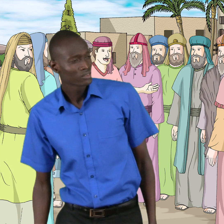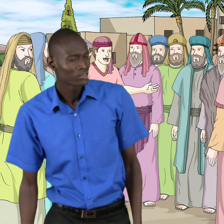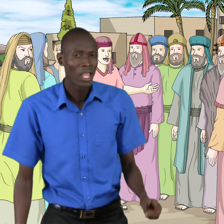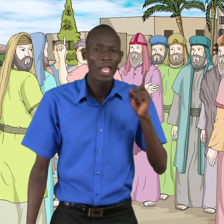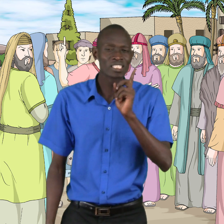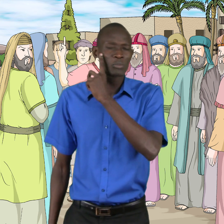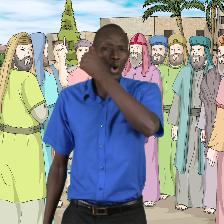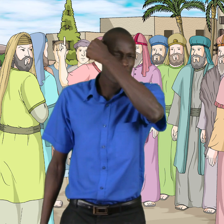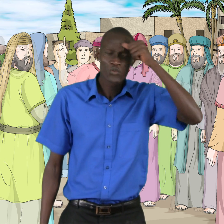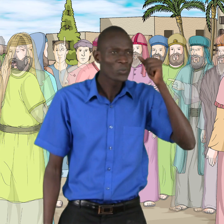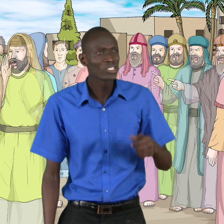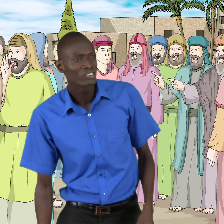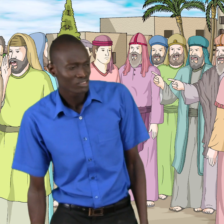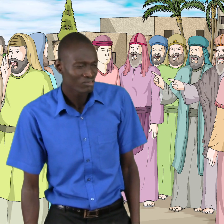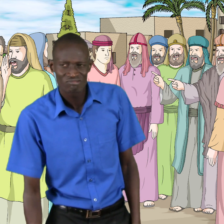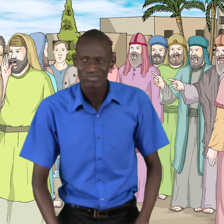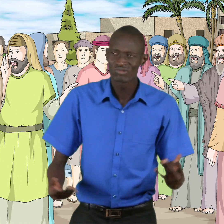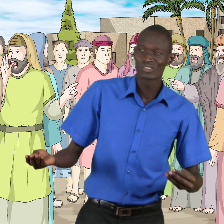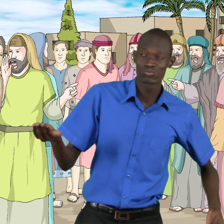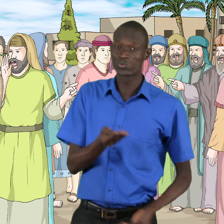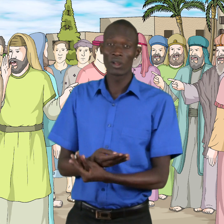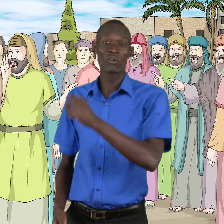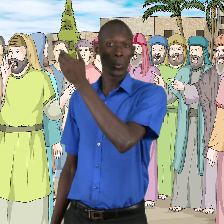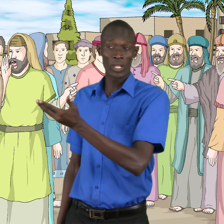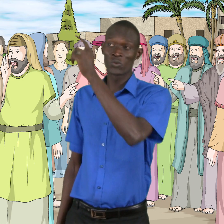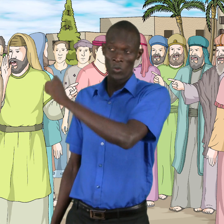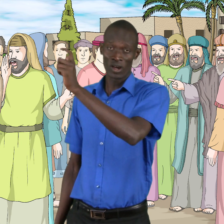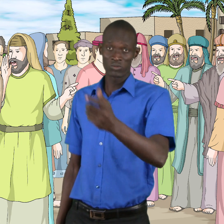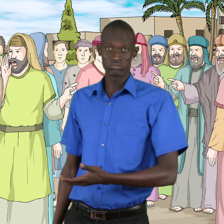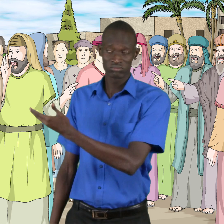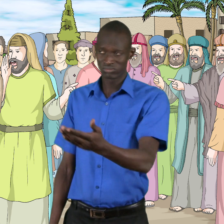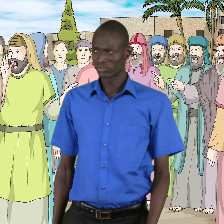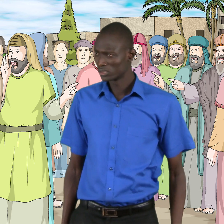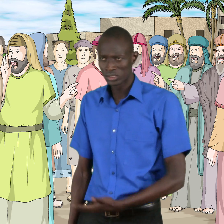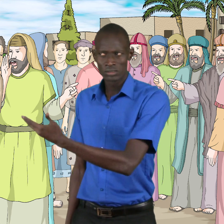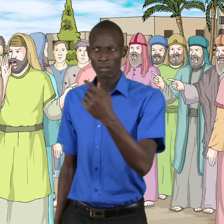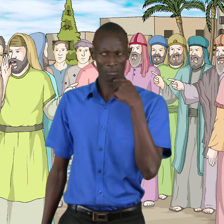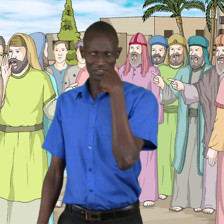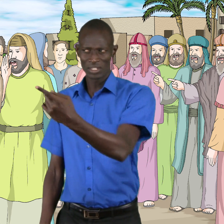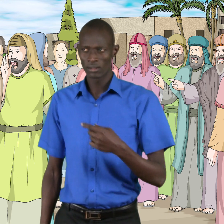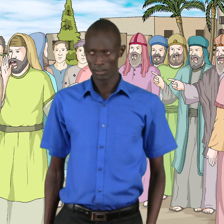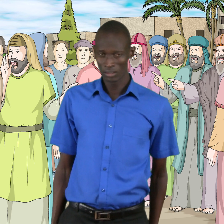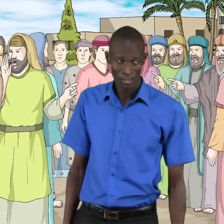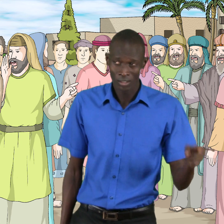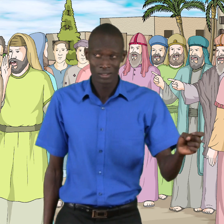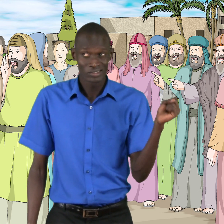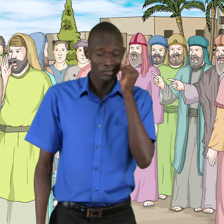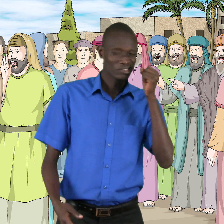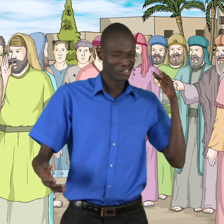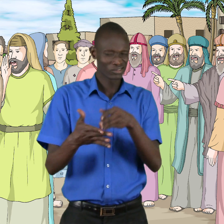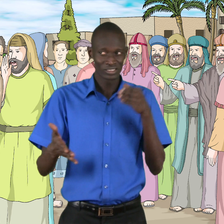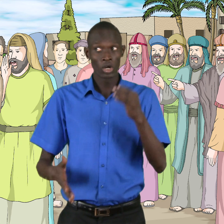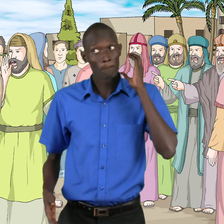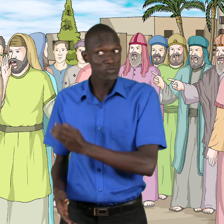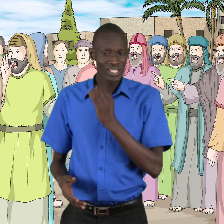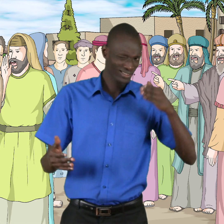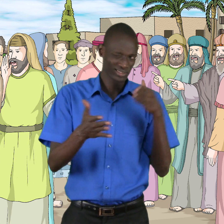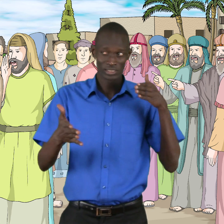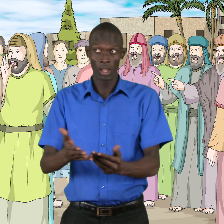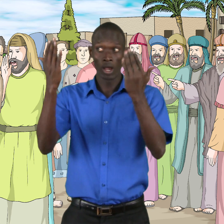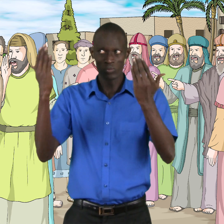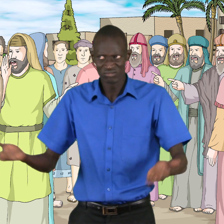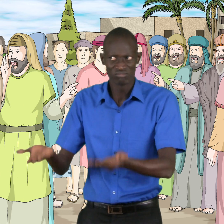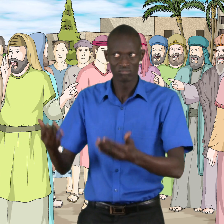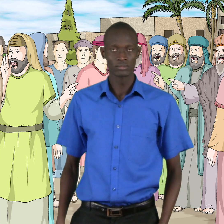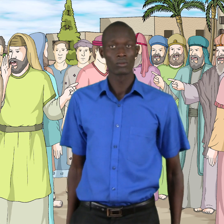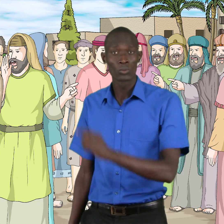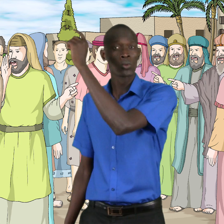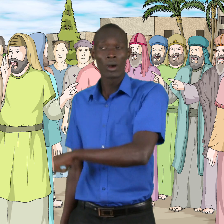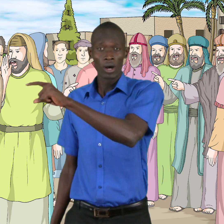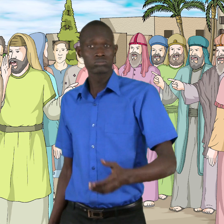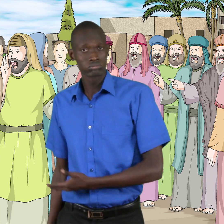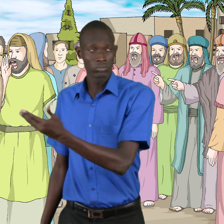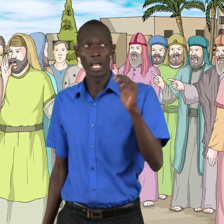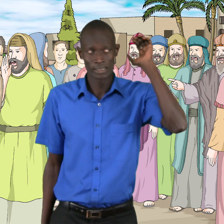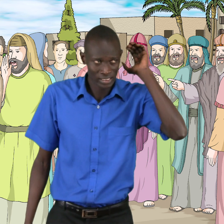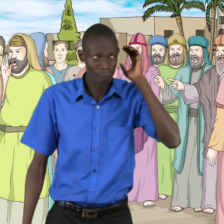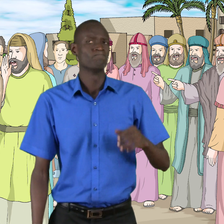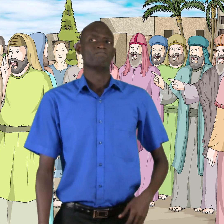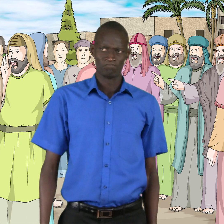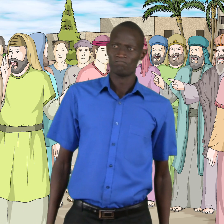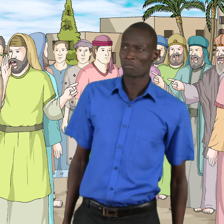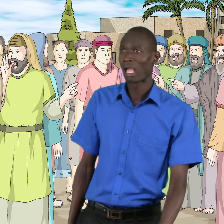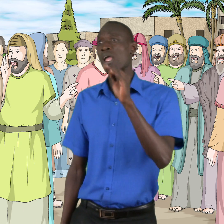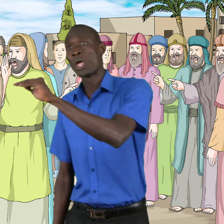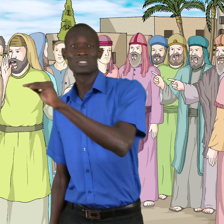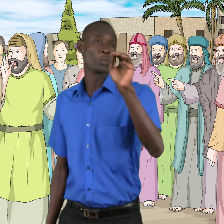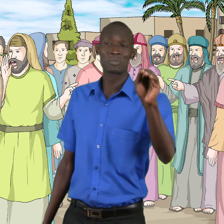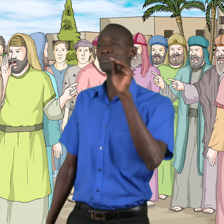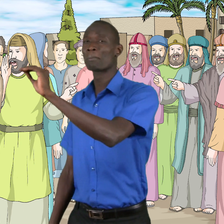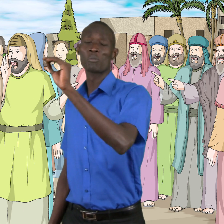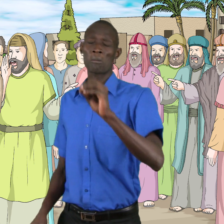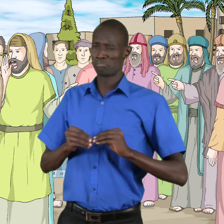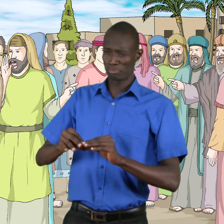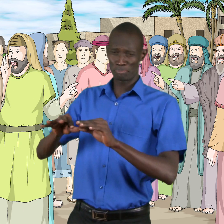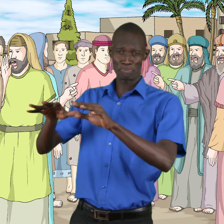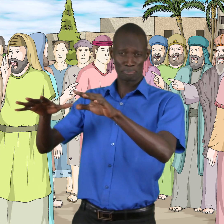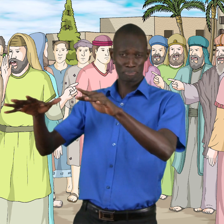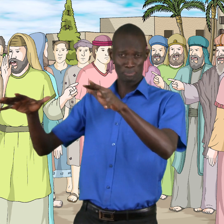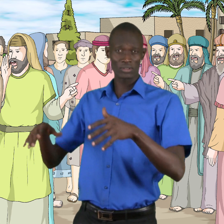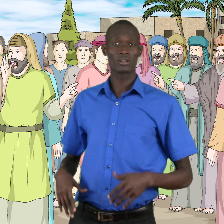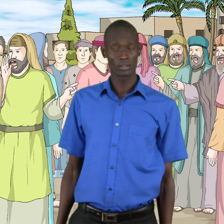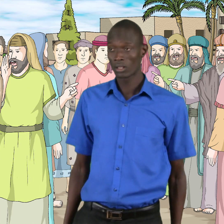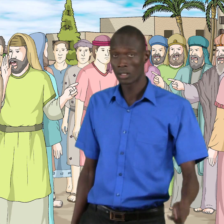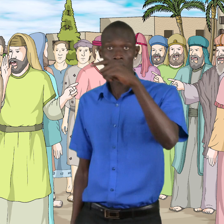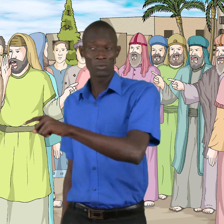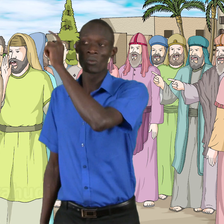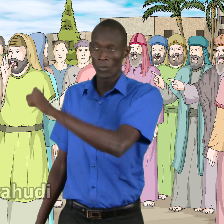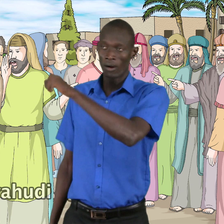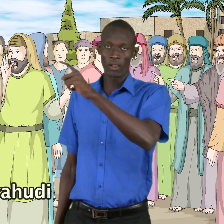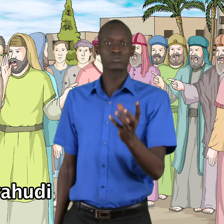Then they prompted some men to say, “We heard Stephen speak words of blasphemy against Moses and against God.”